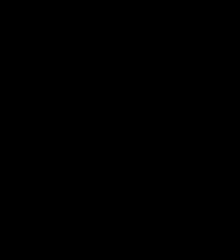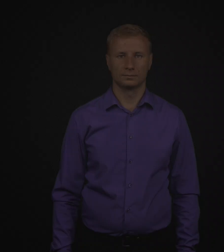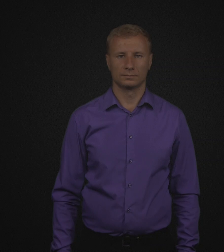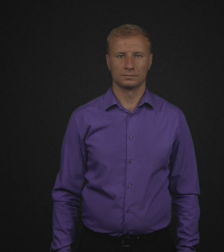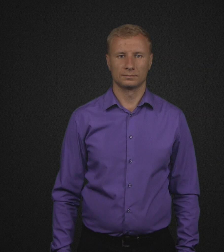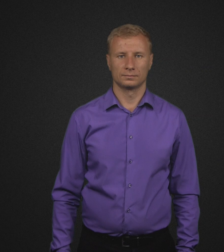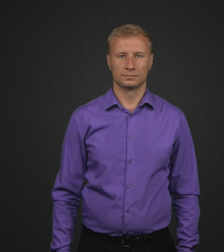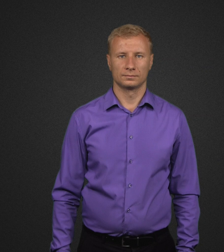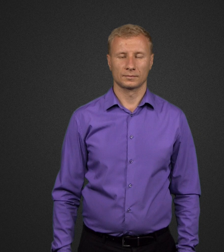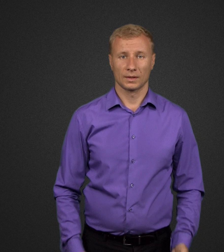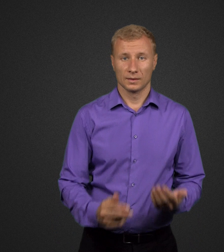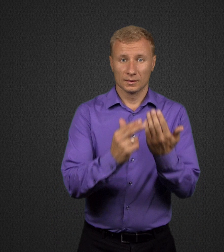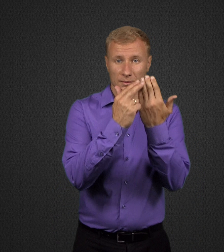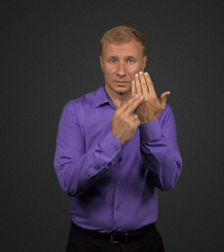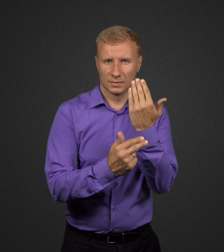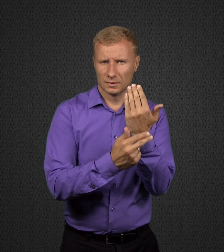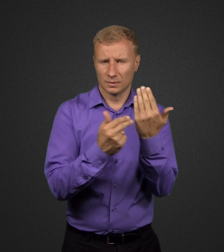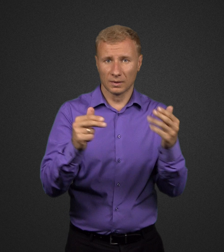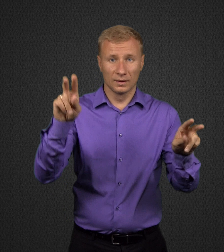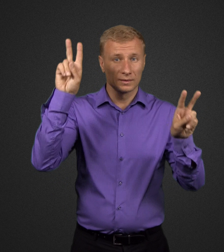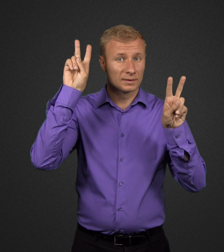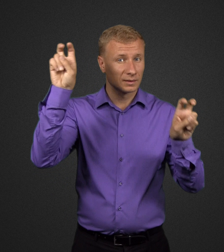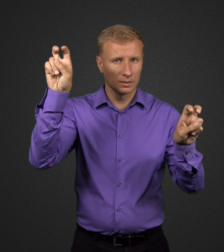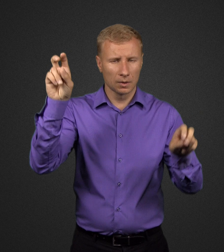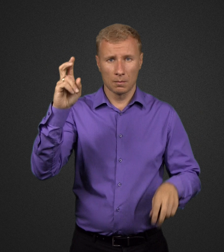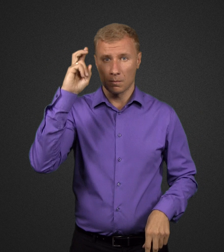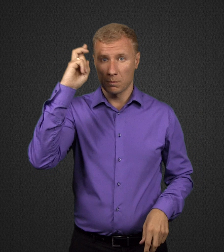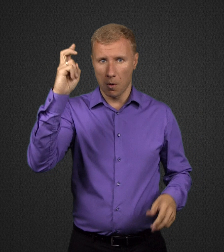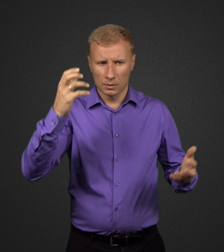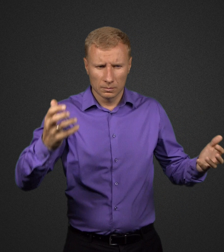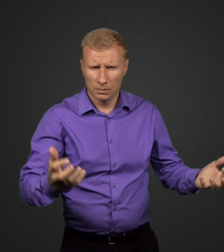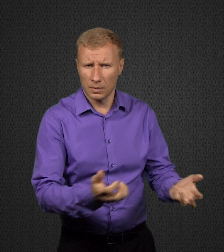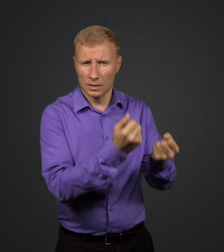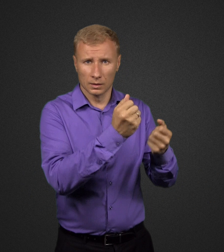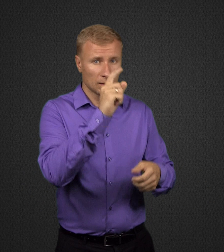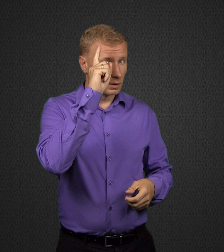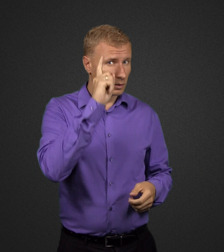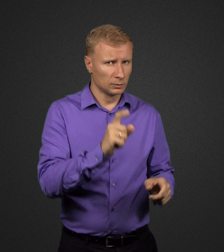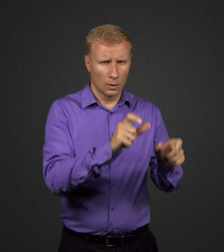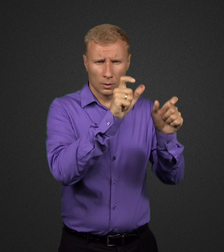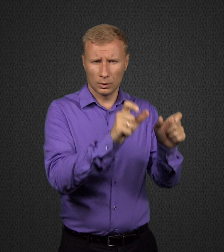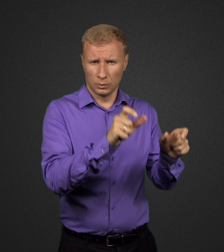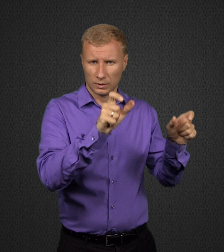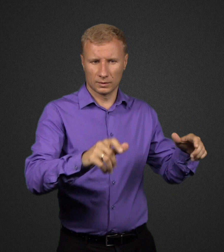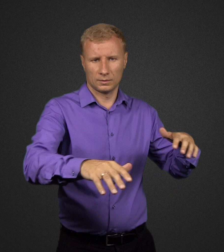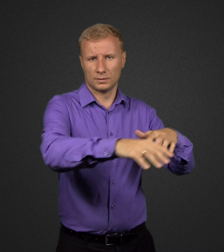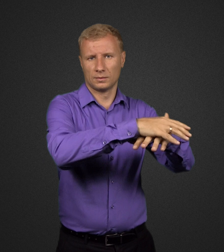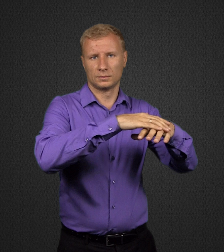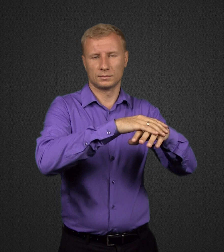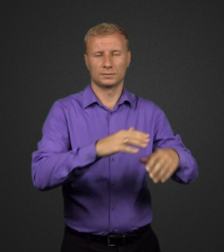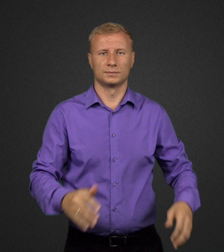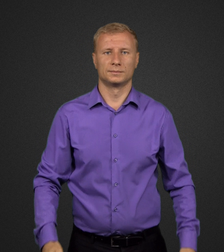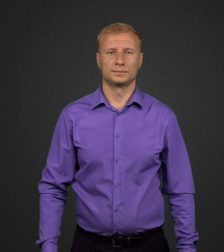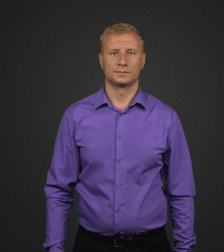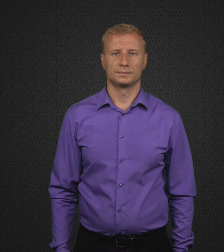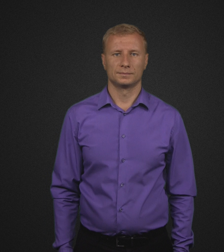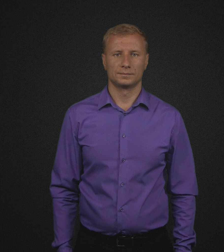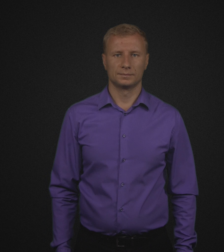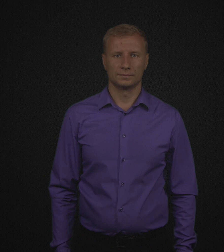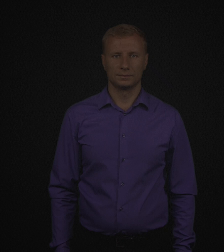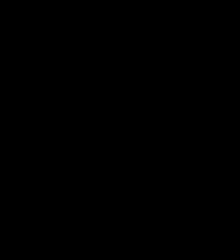God saves the Israelites from Egypt